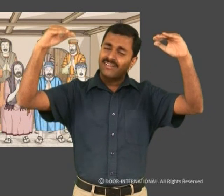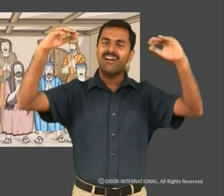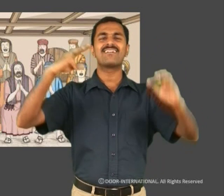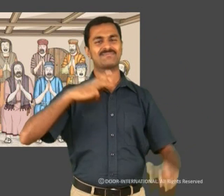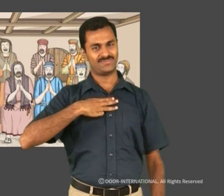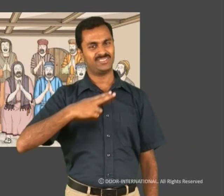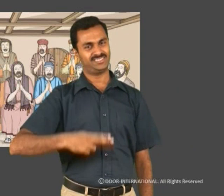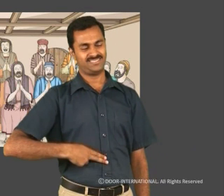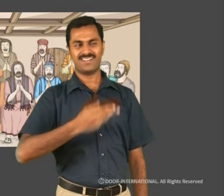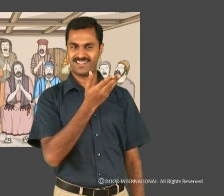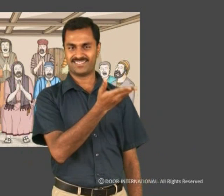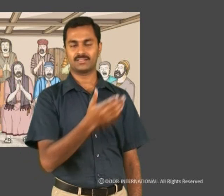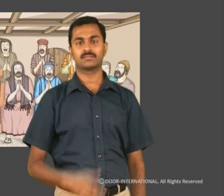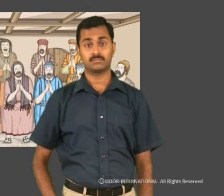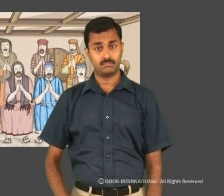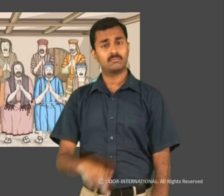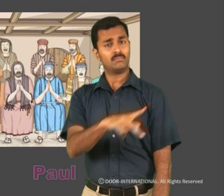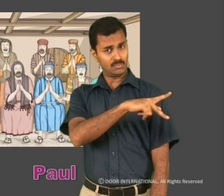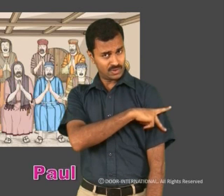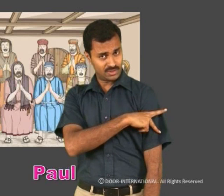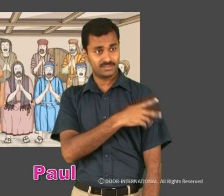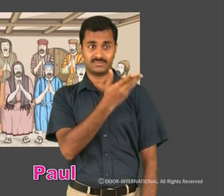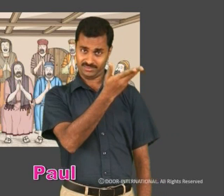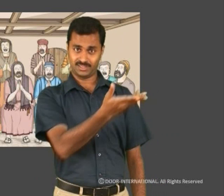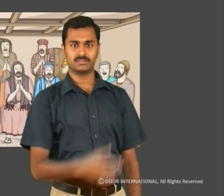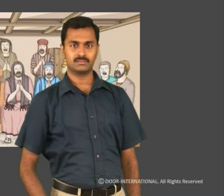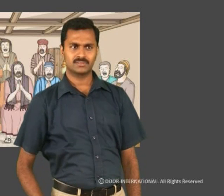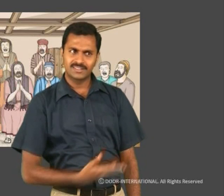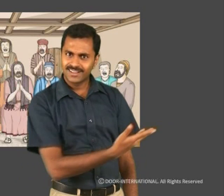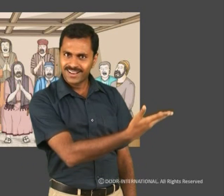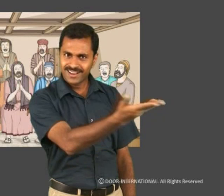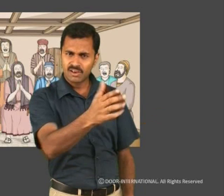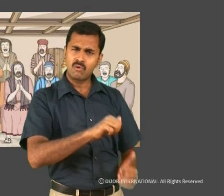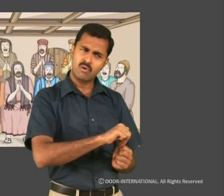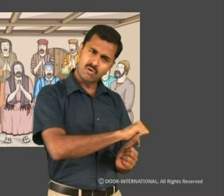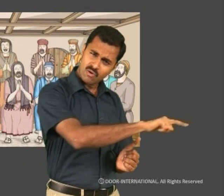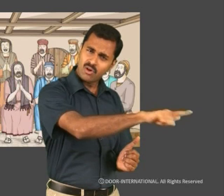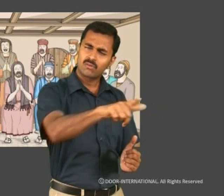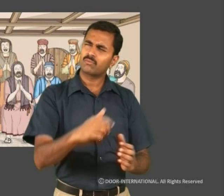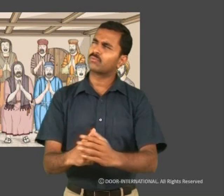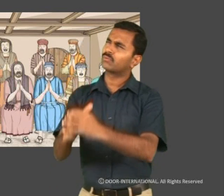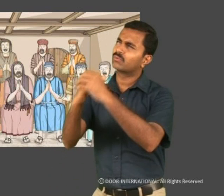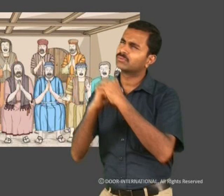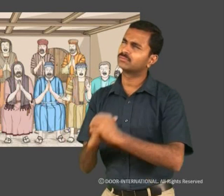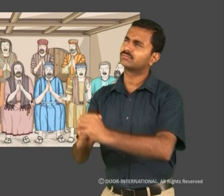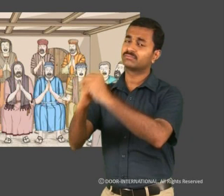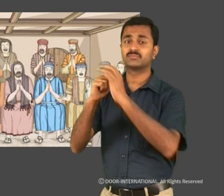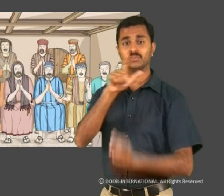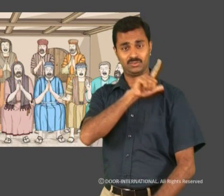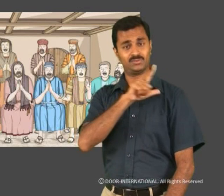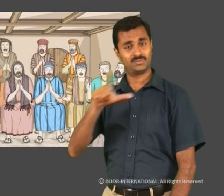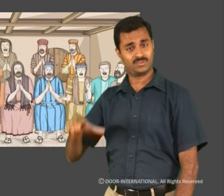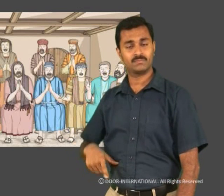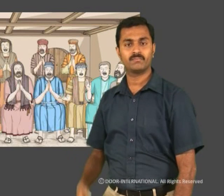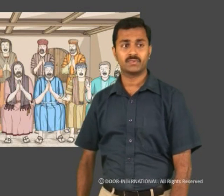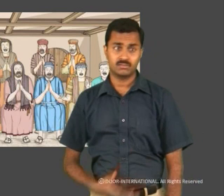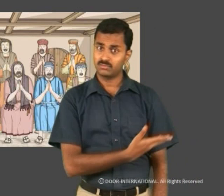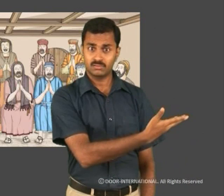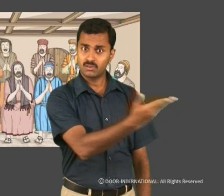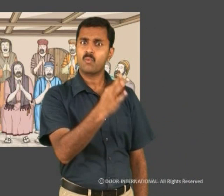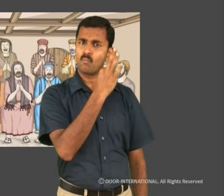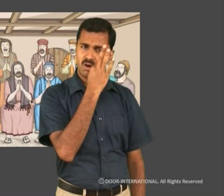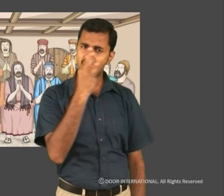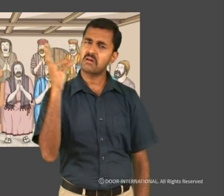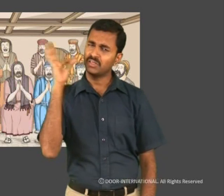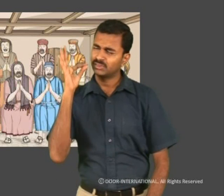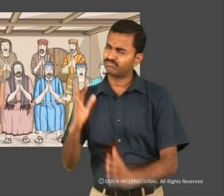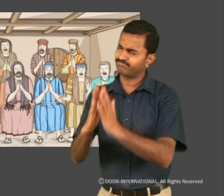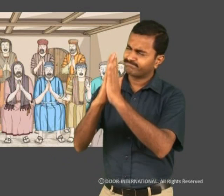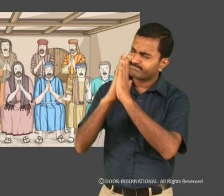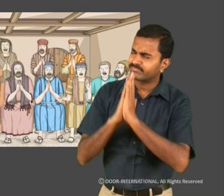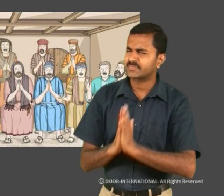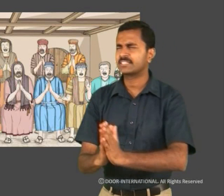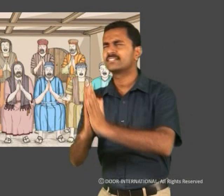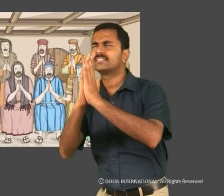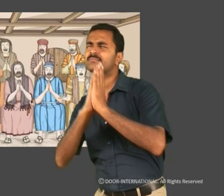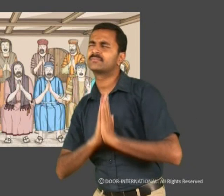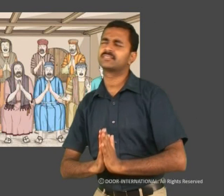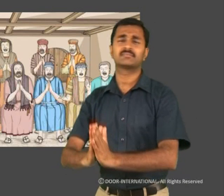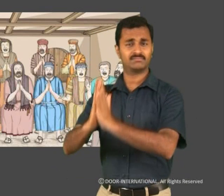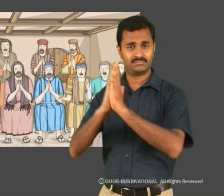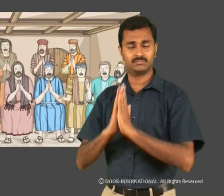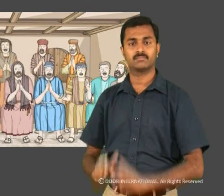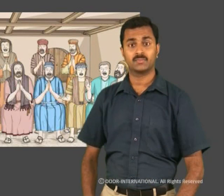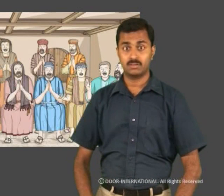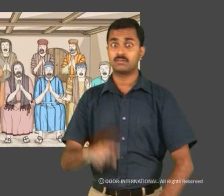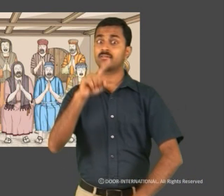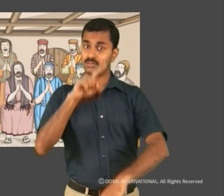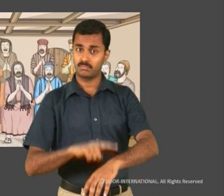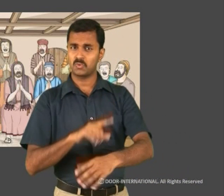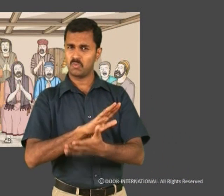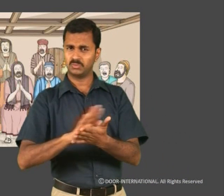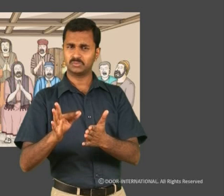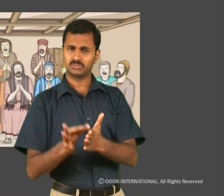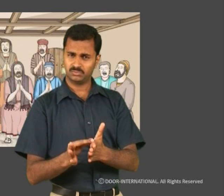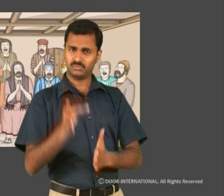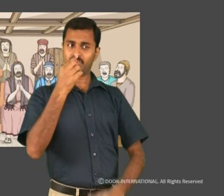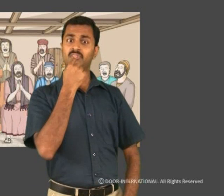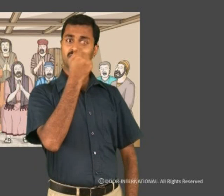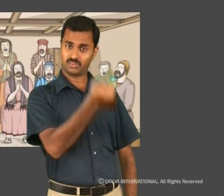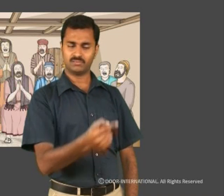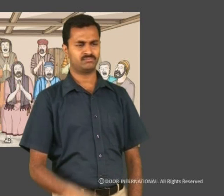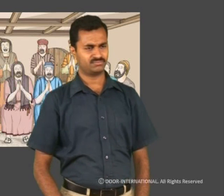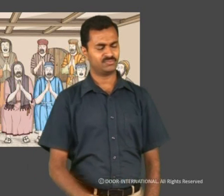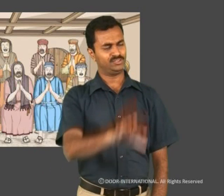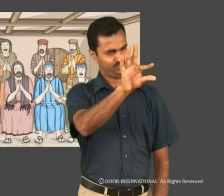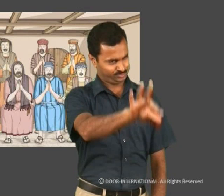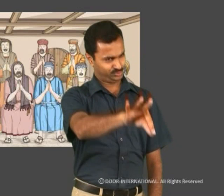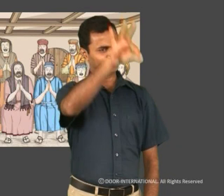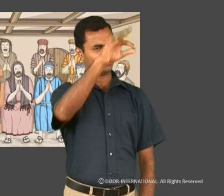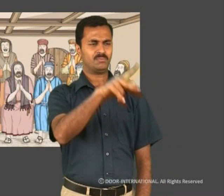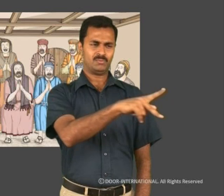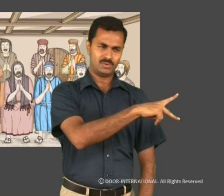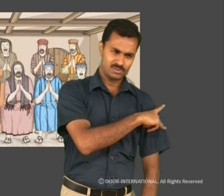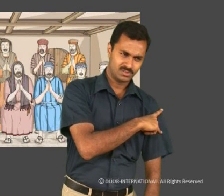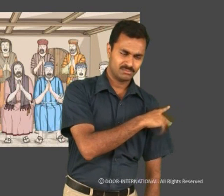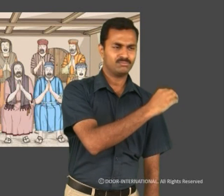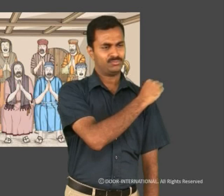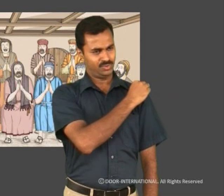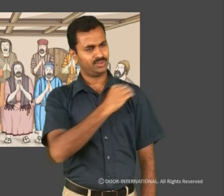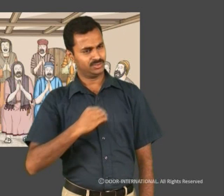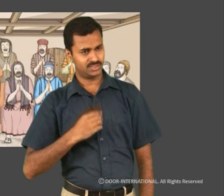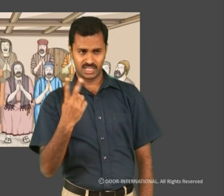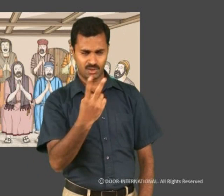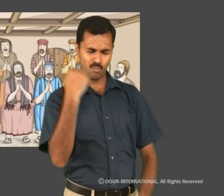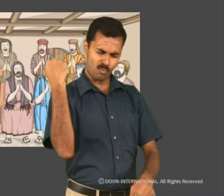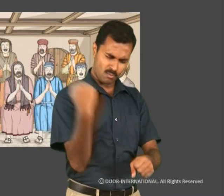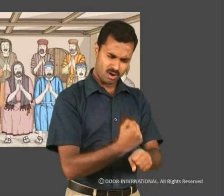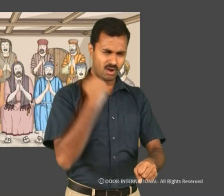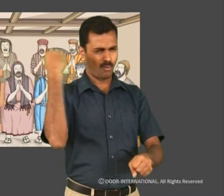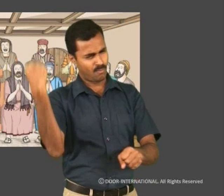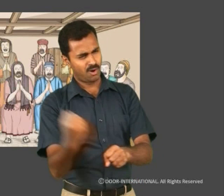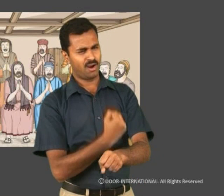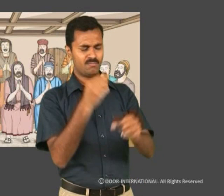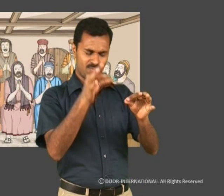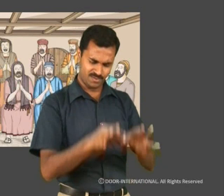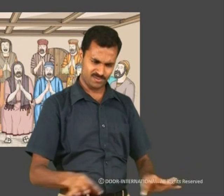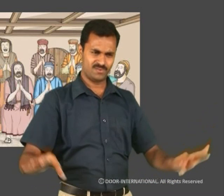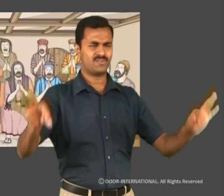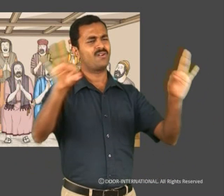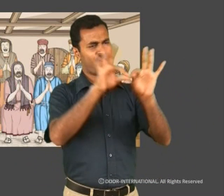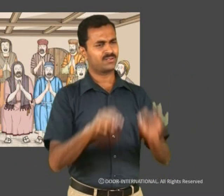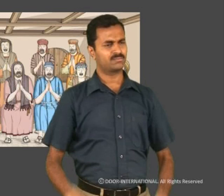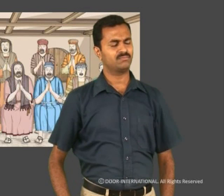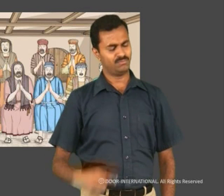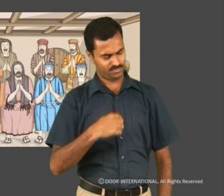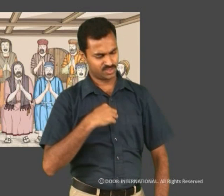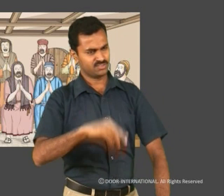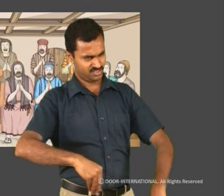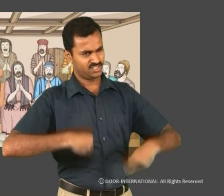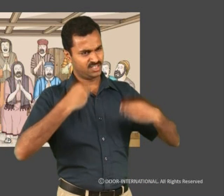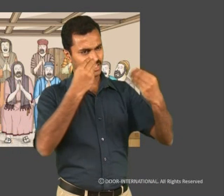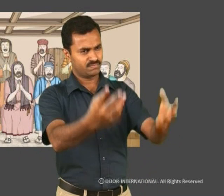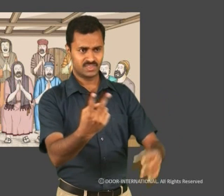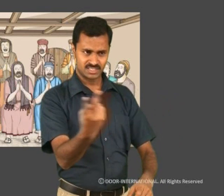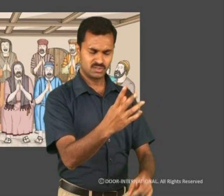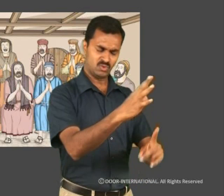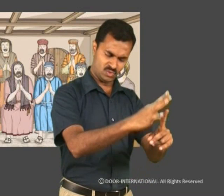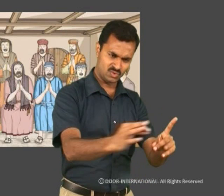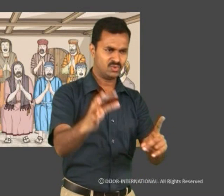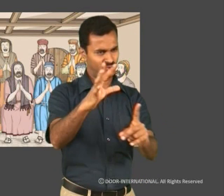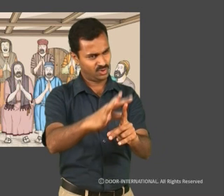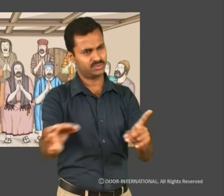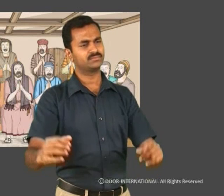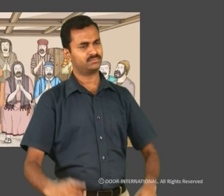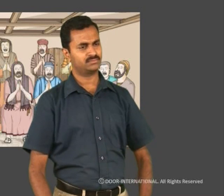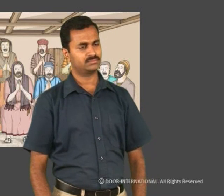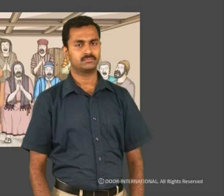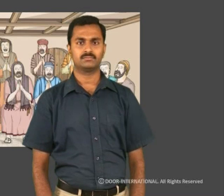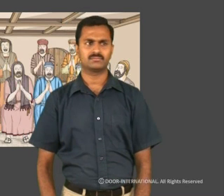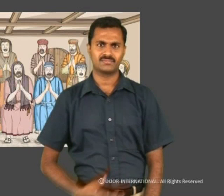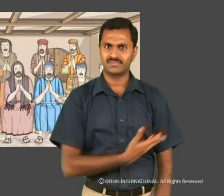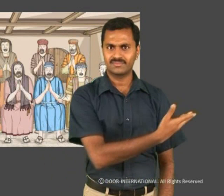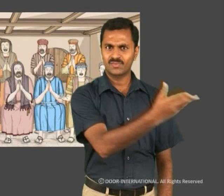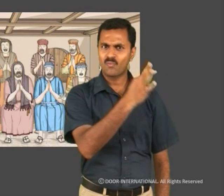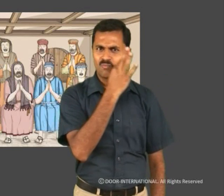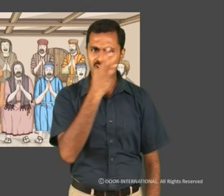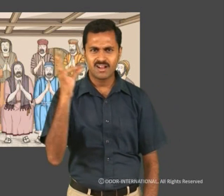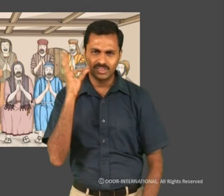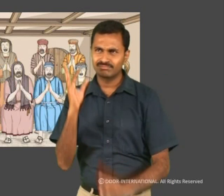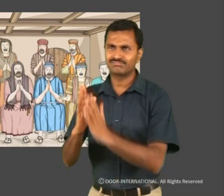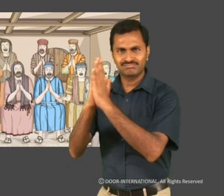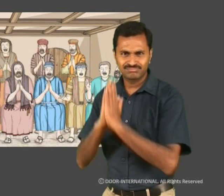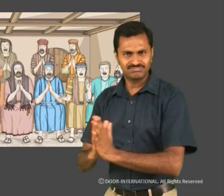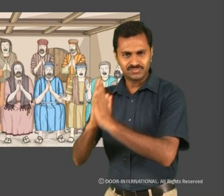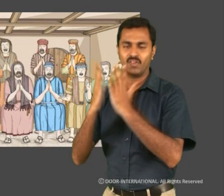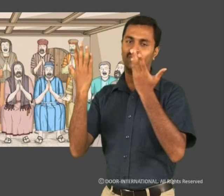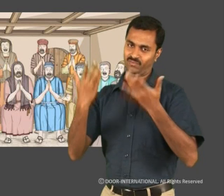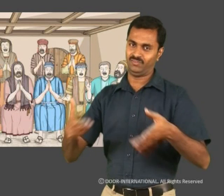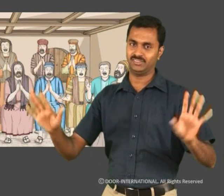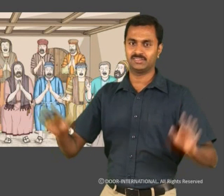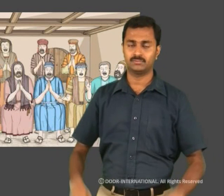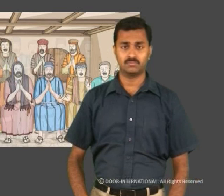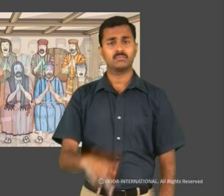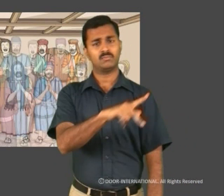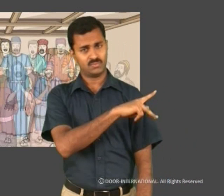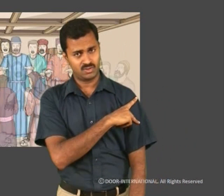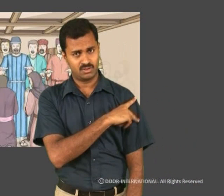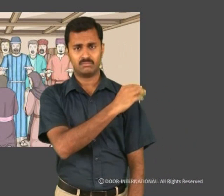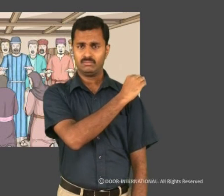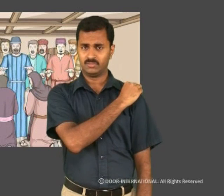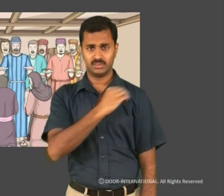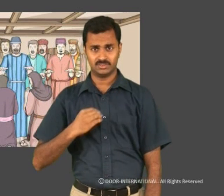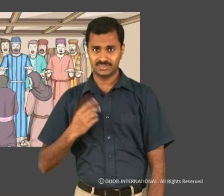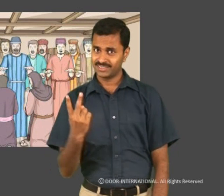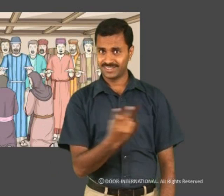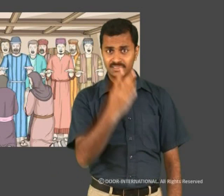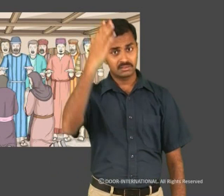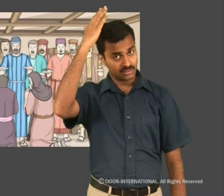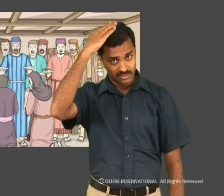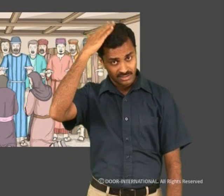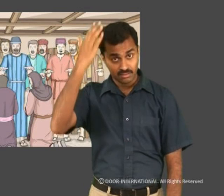While they were worshiping the Lord and fasting, the Holy Spirit said, “Set apart for Me Barnabas and Saul for the work to which I have called them.”